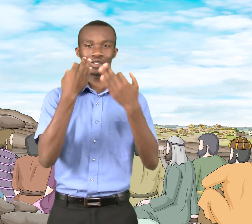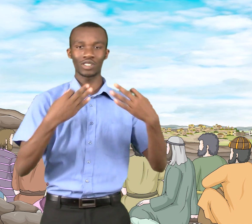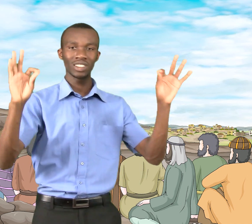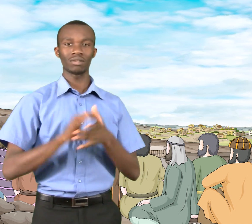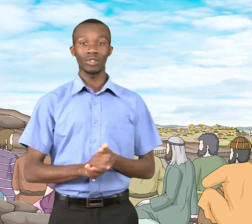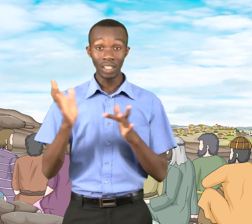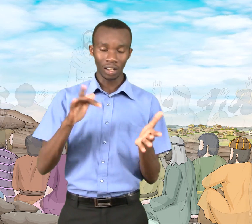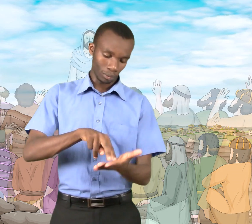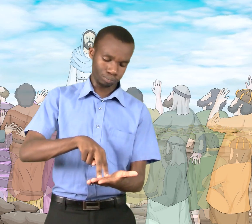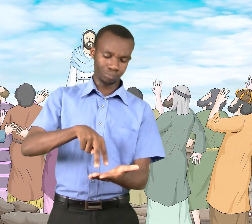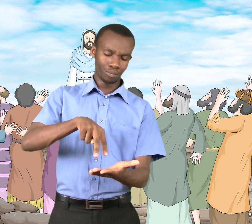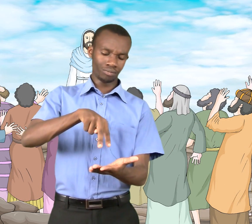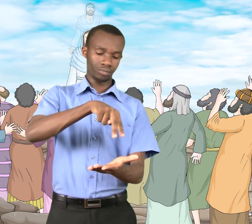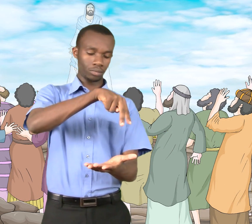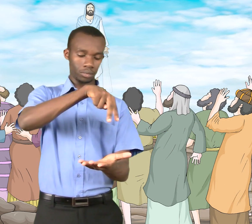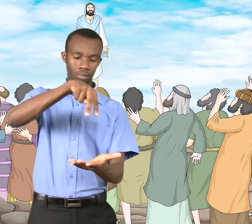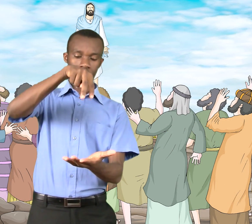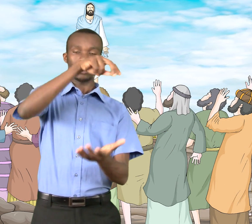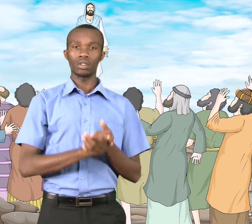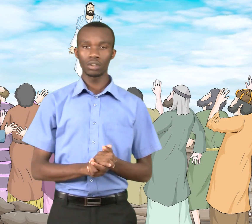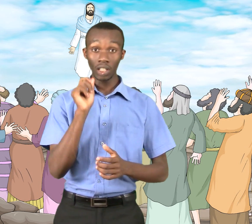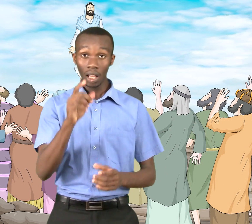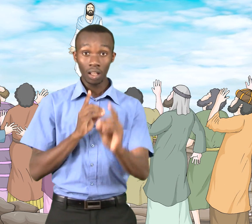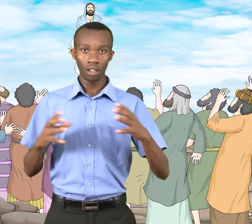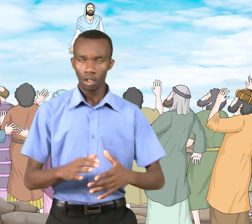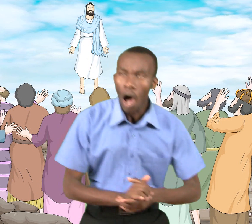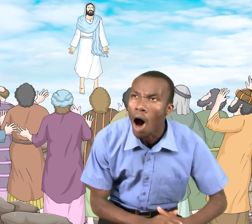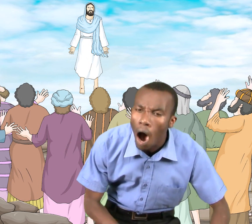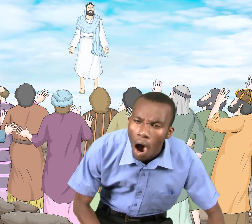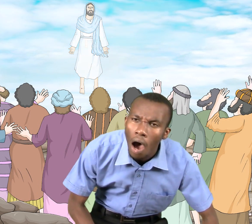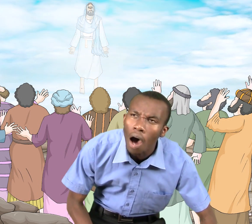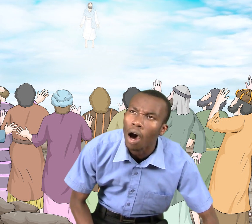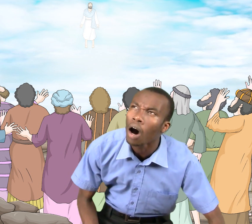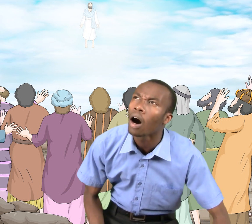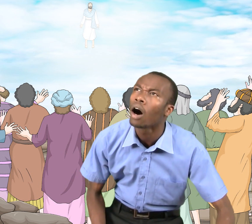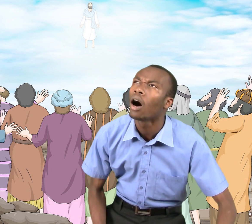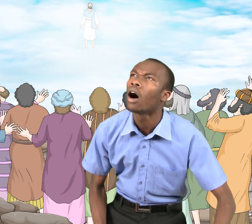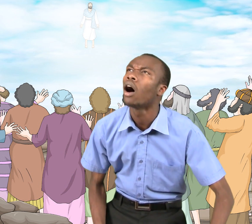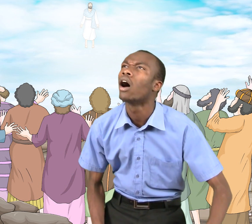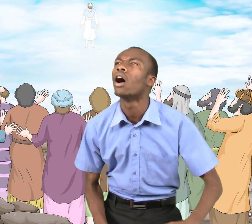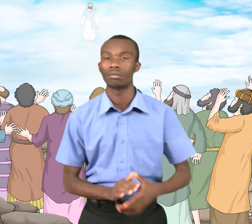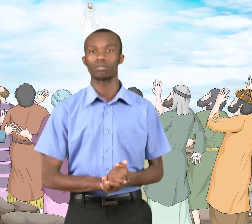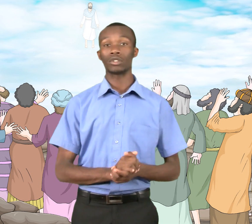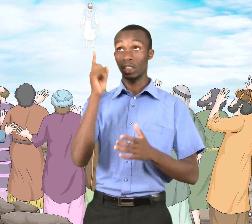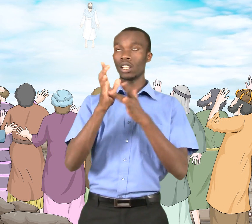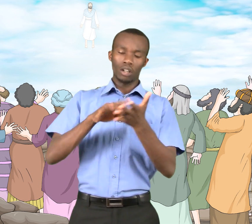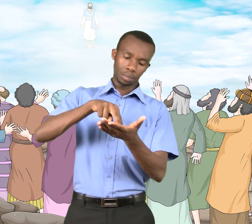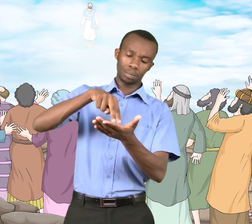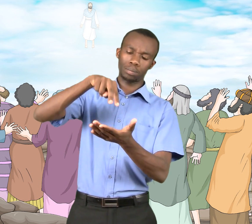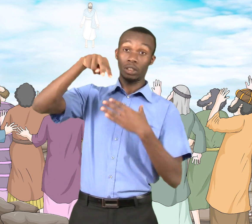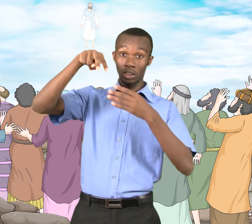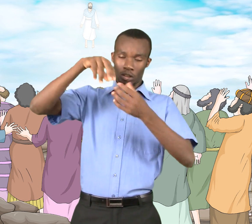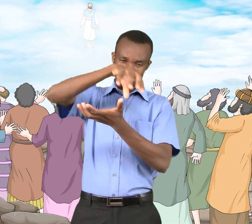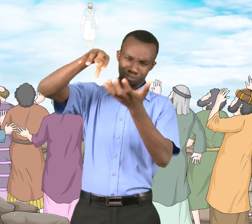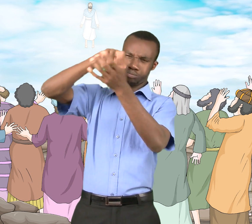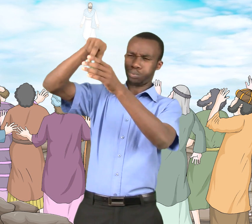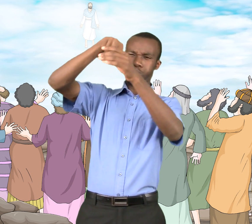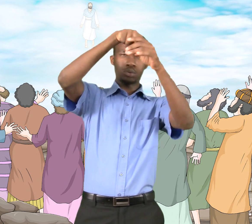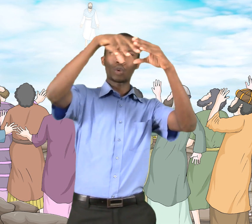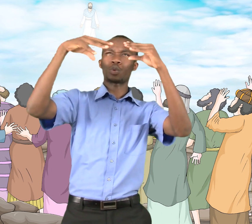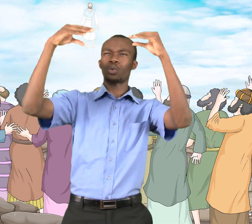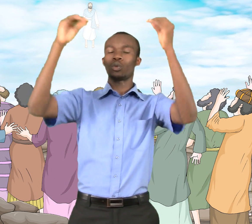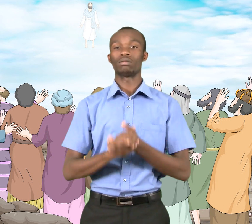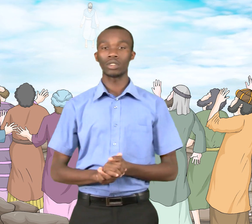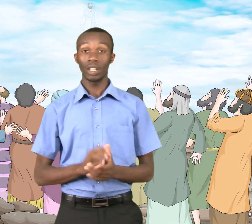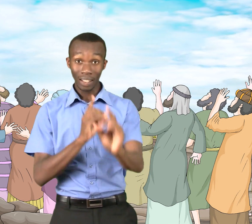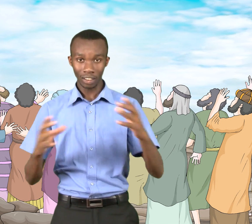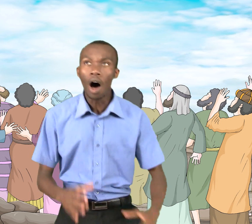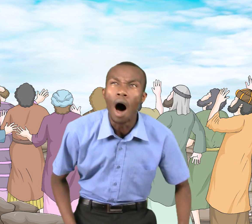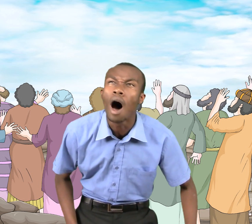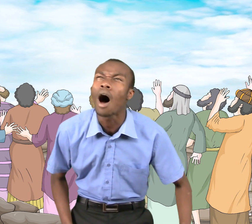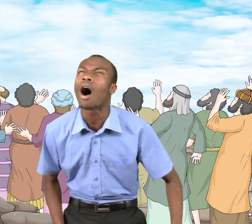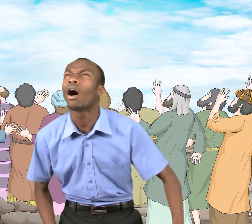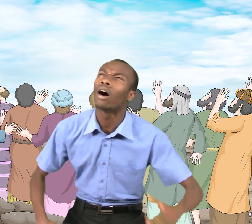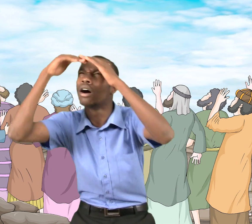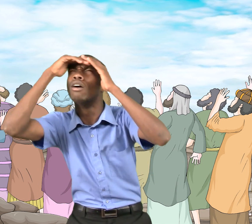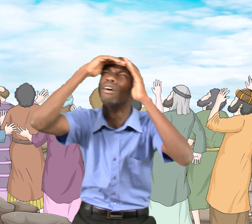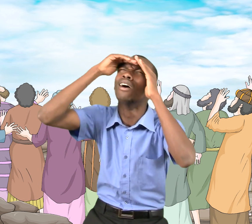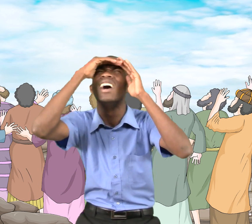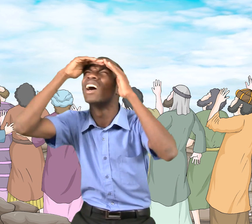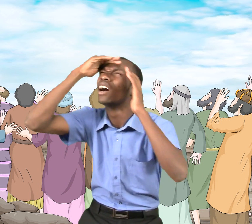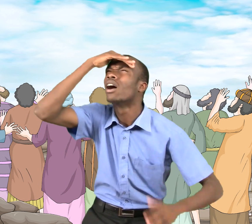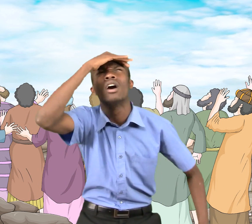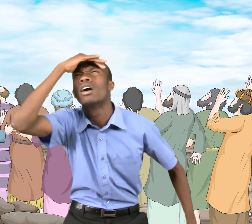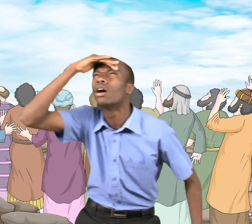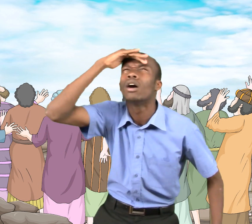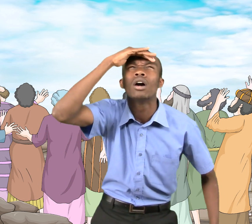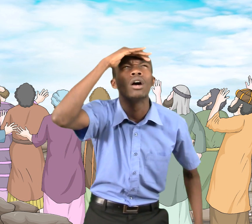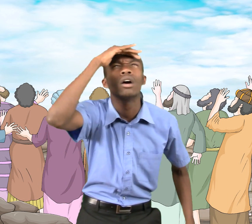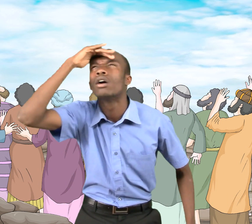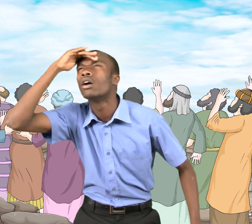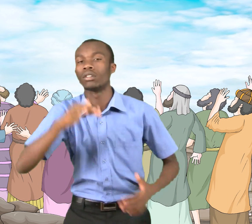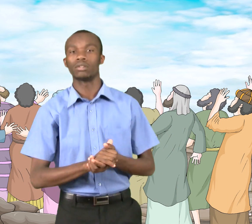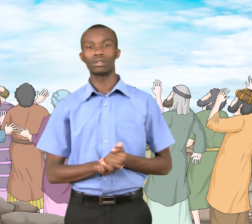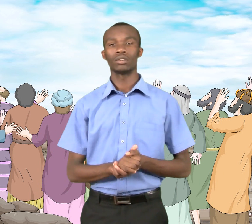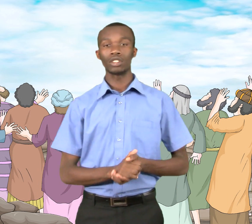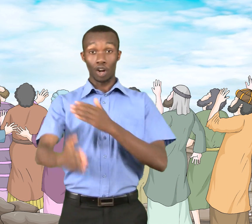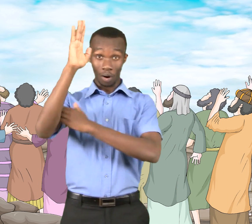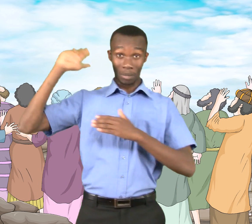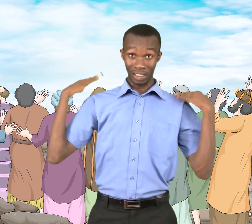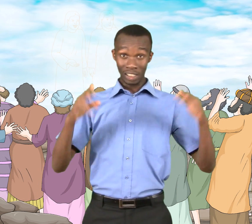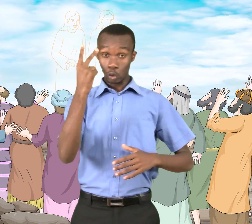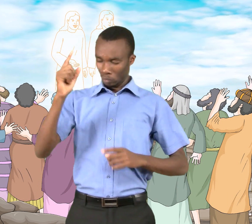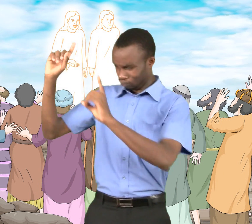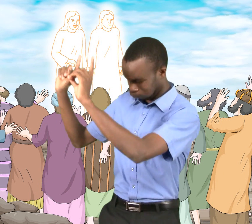After He had said this, they watched as He was taken up, and a cloud hid Him from their sight.